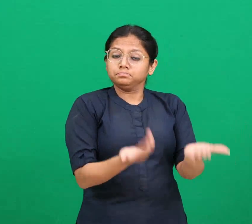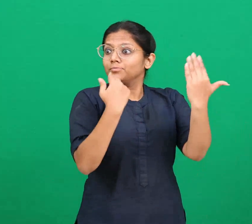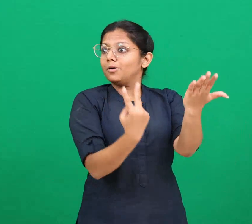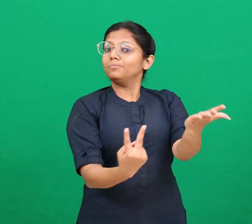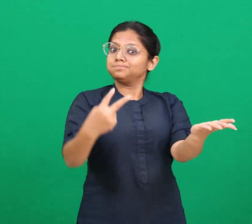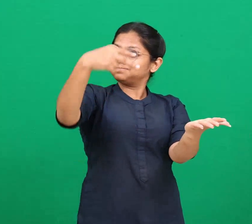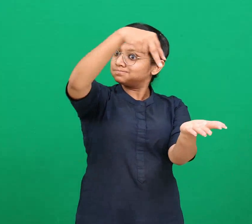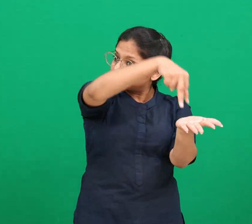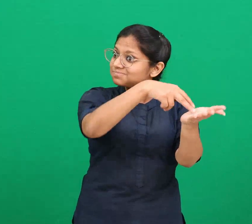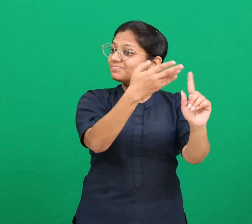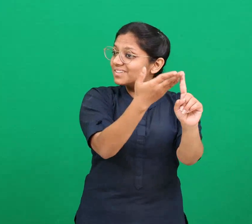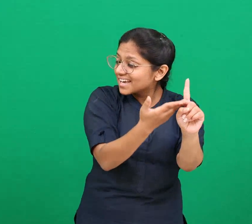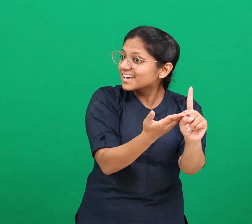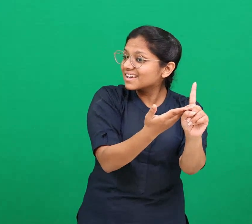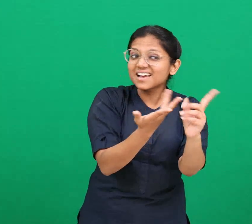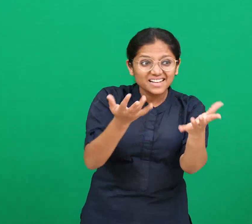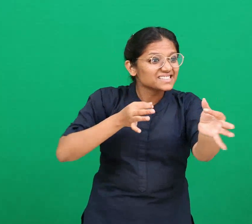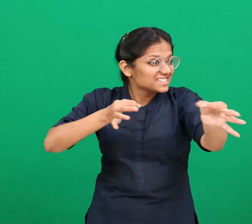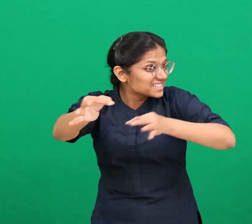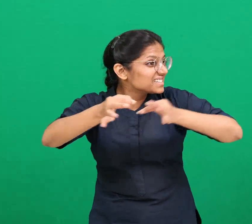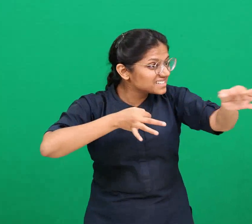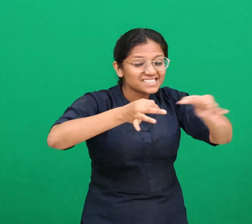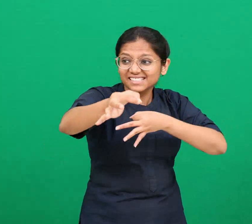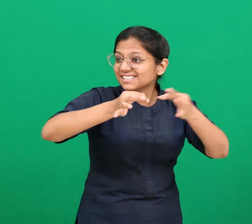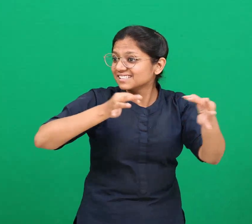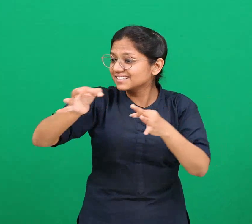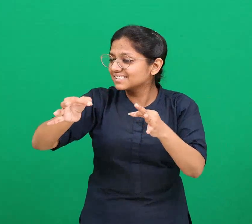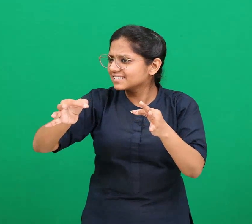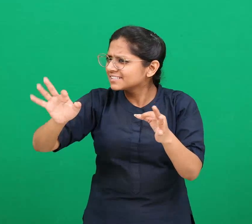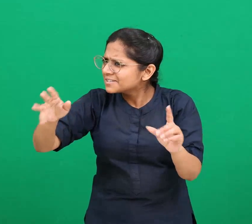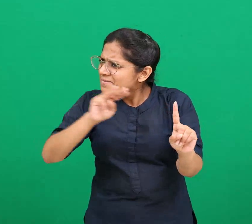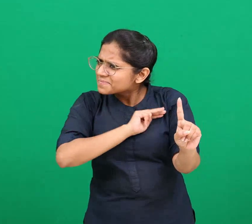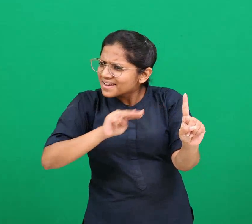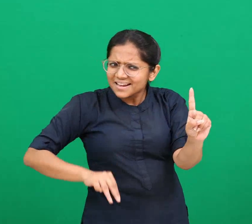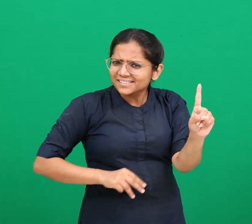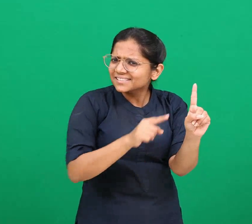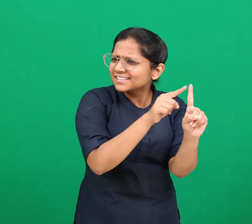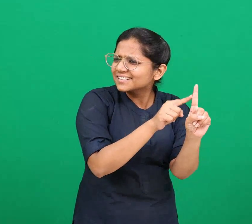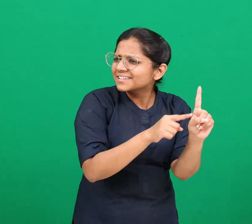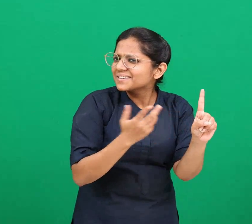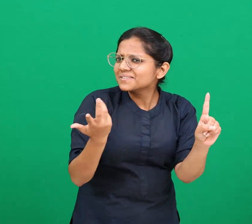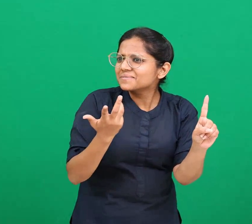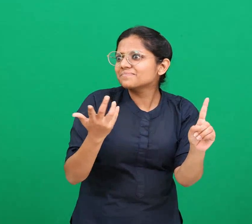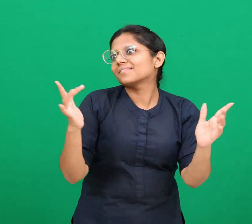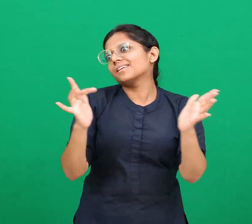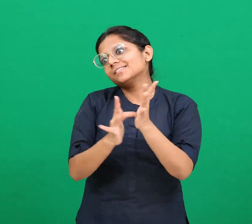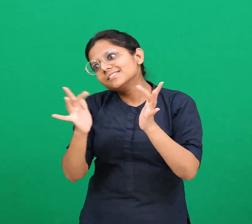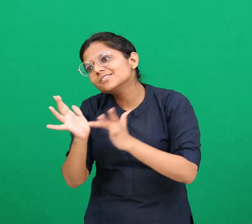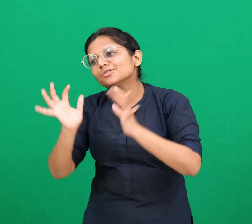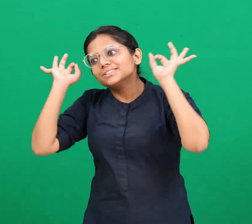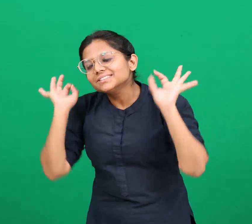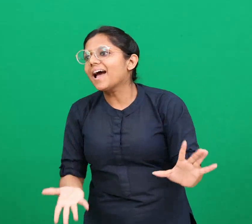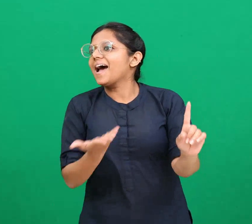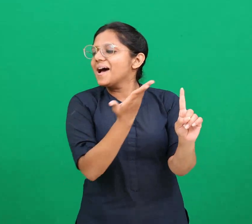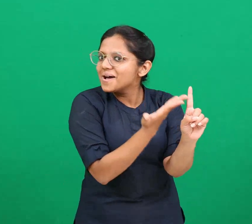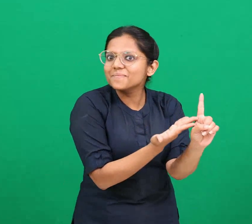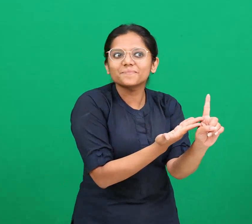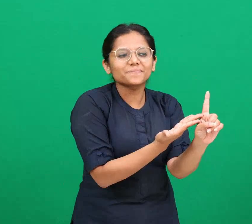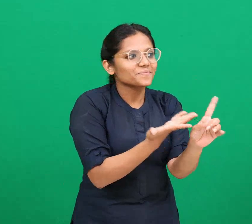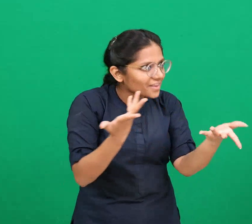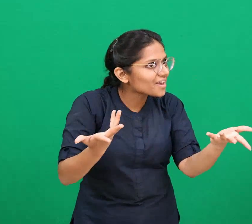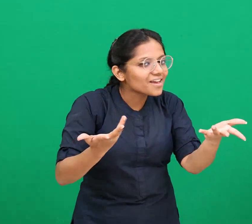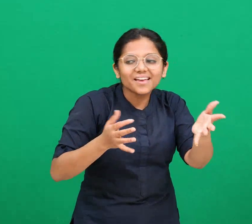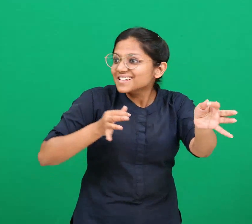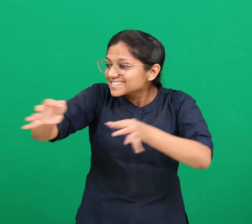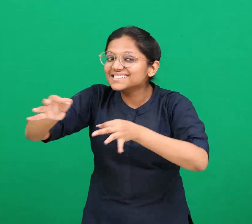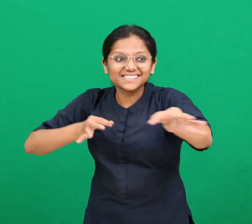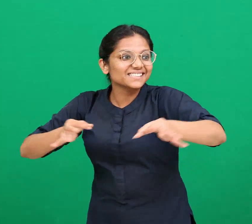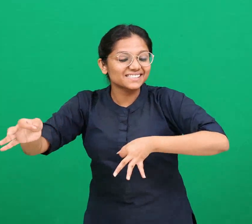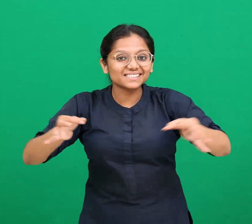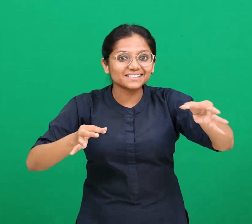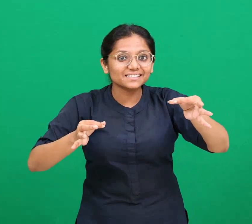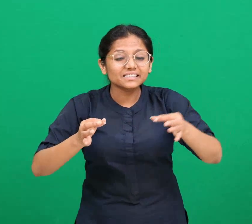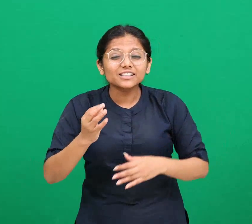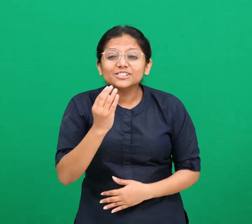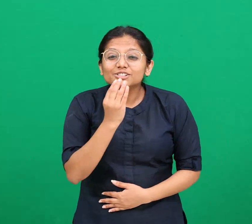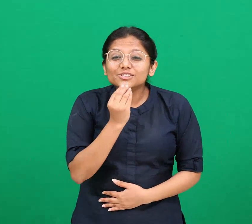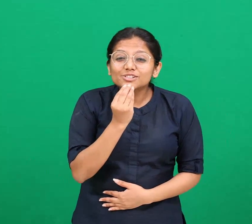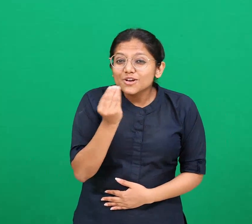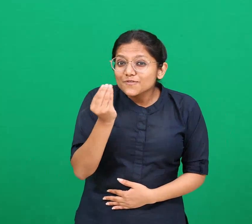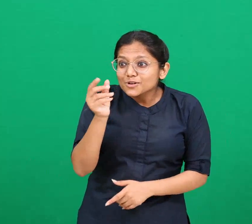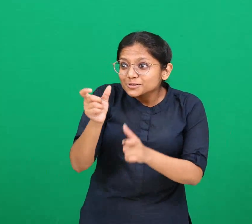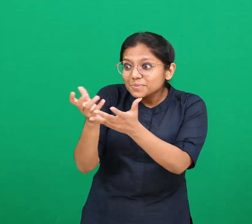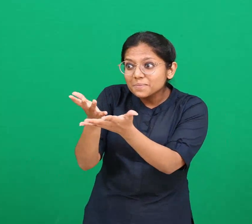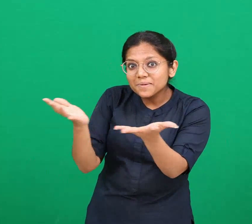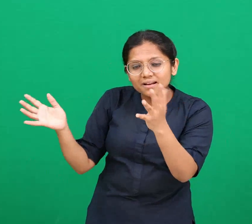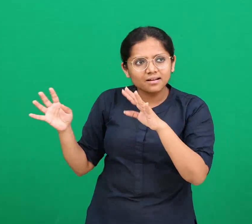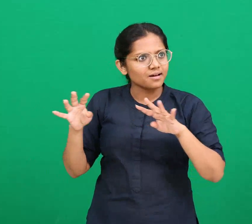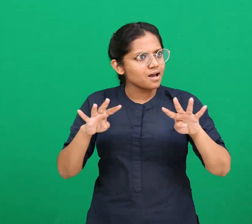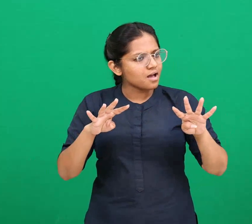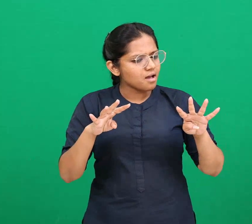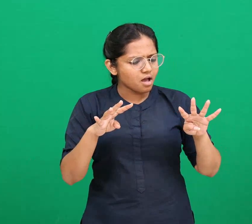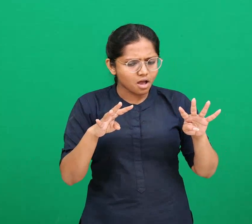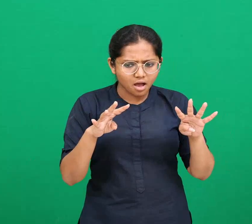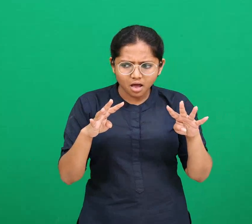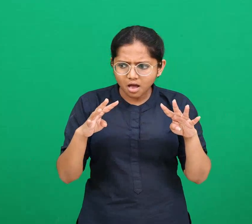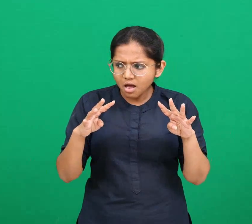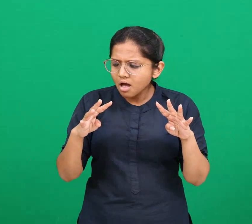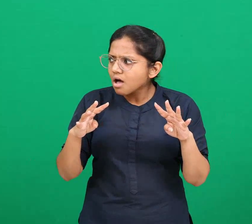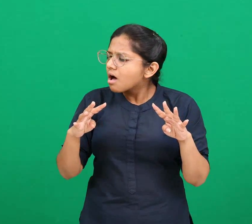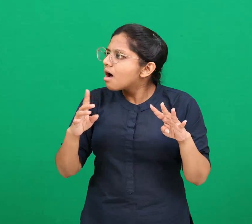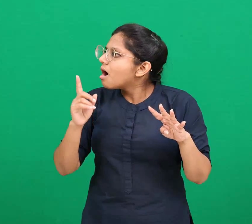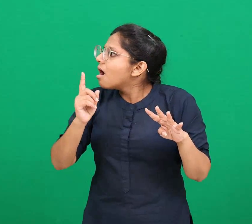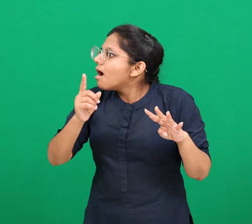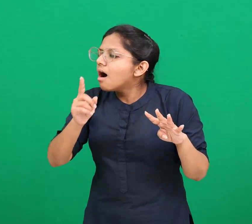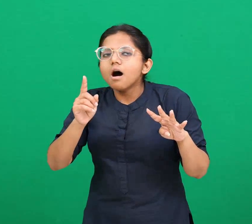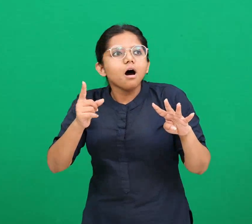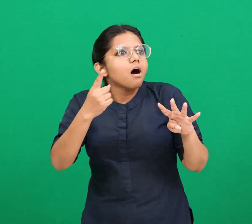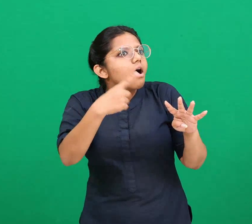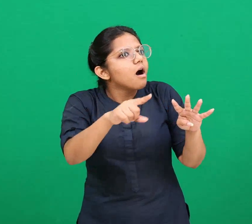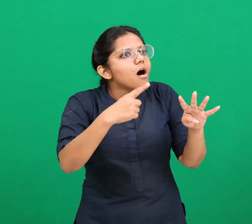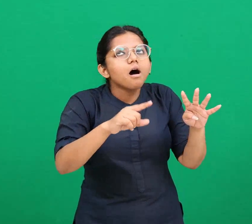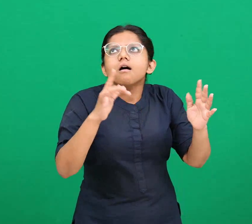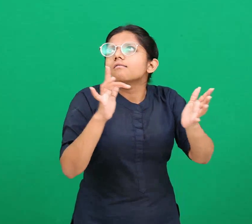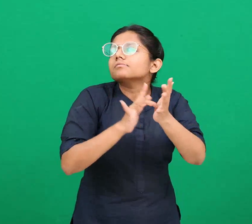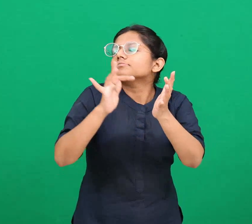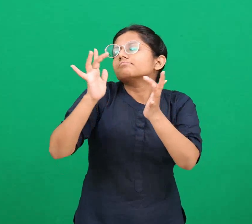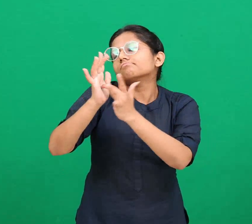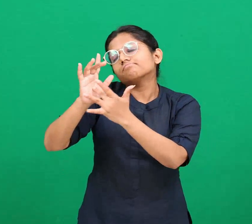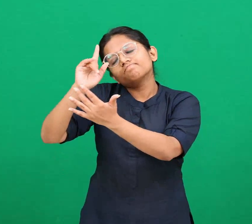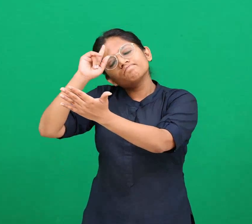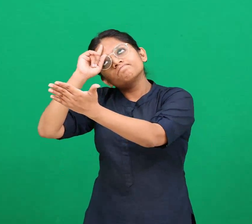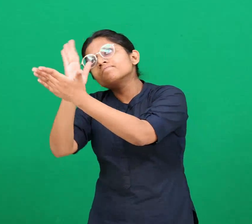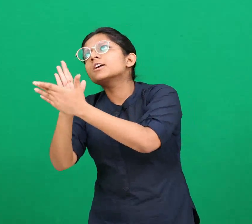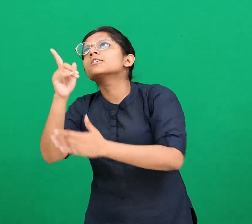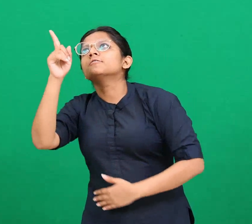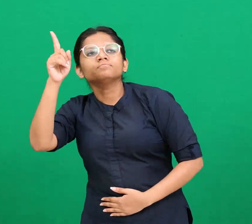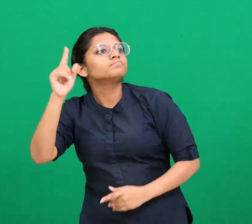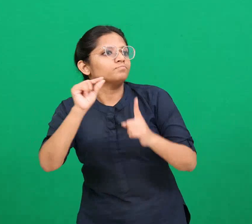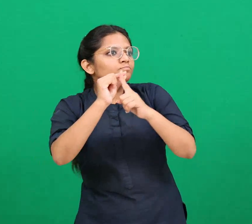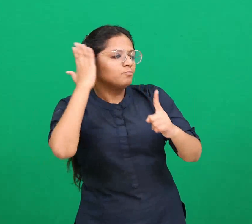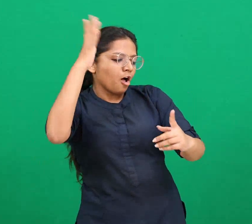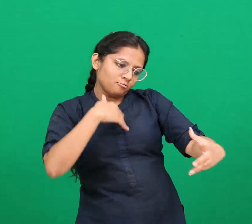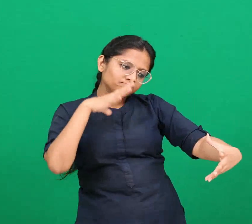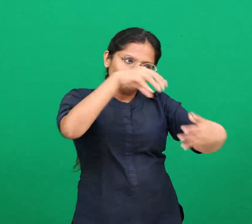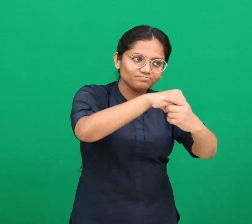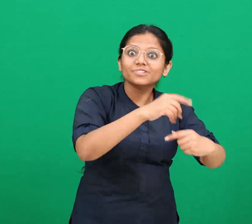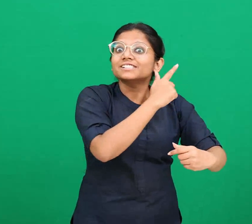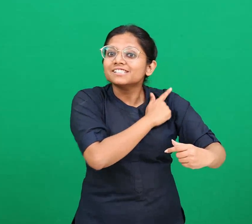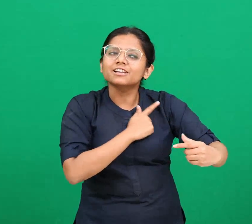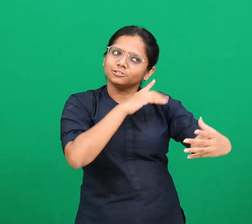" This Jesus I am proclaiming to you is the Christ," he declared.